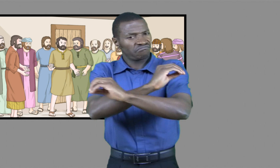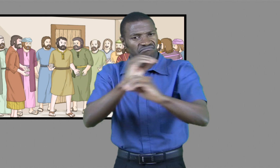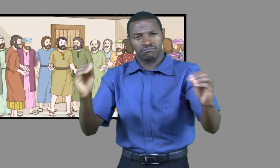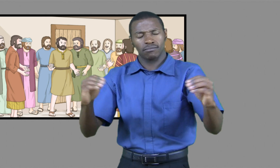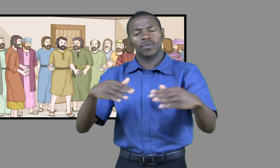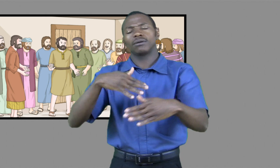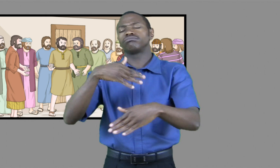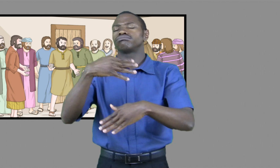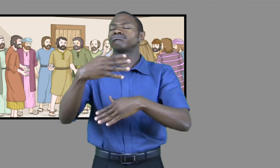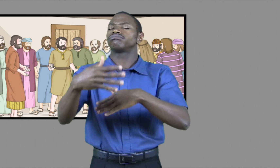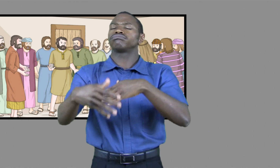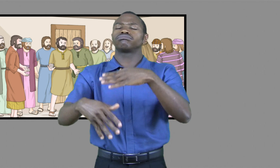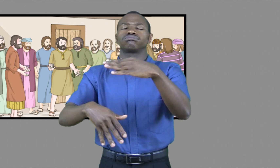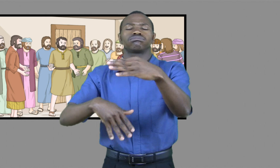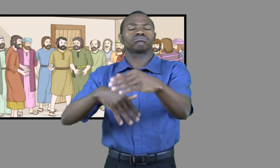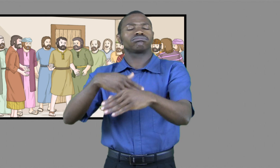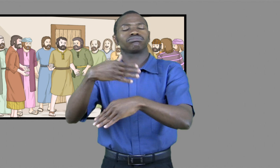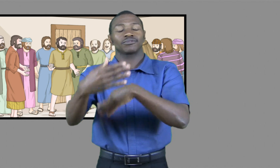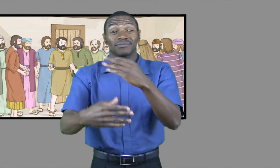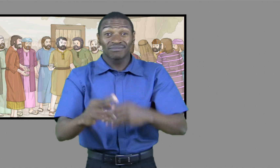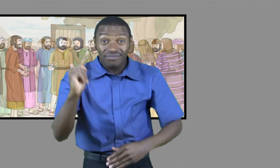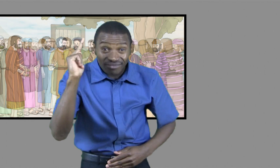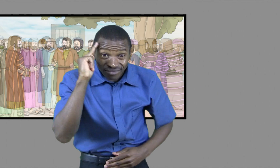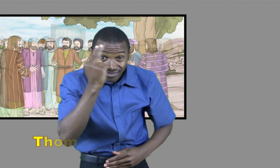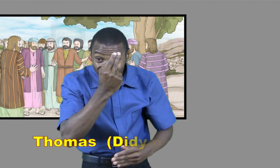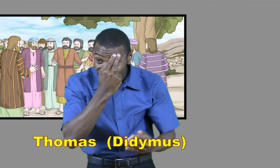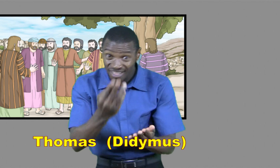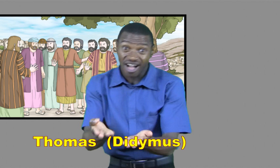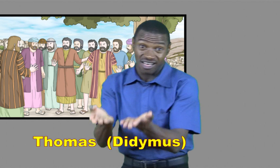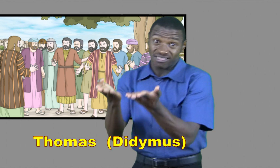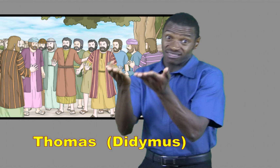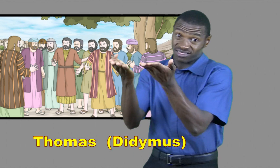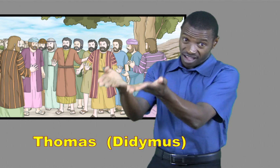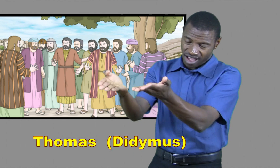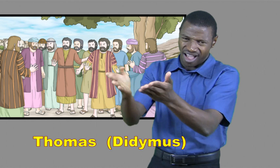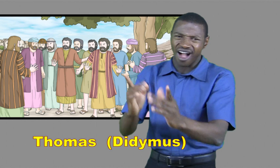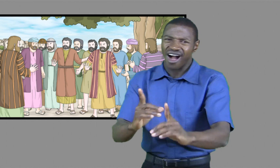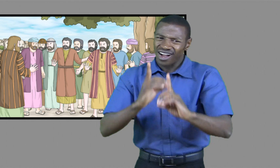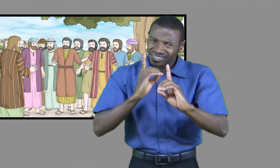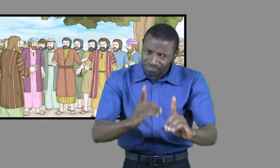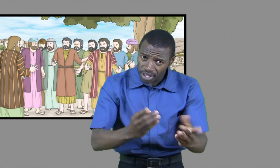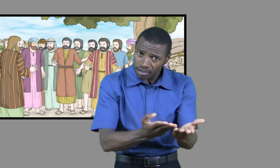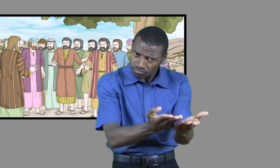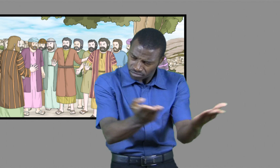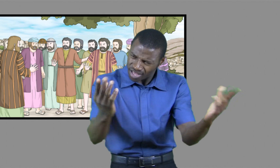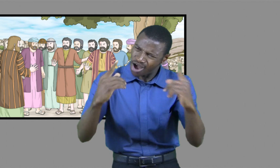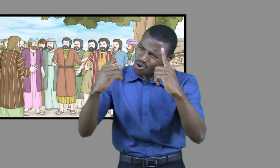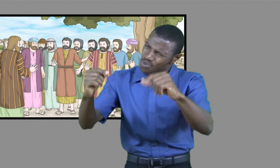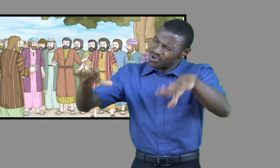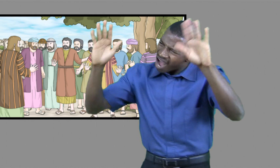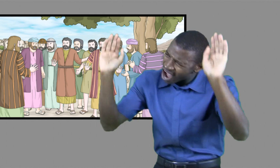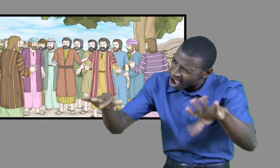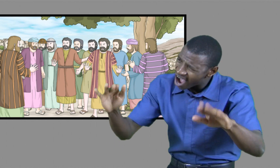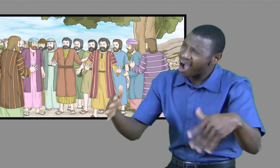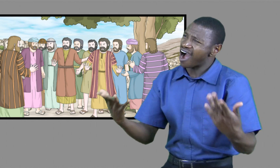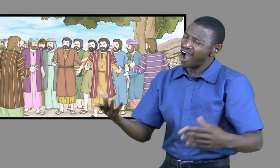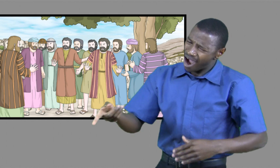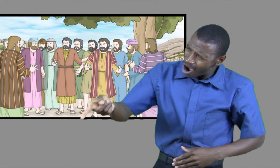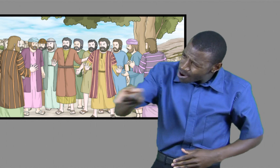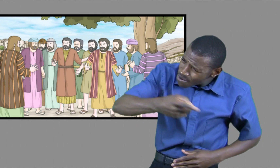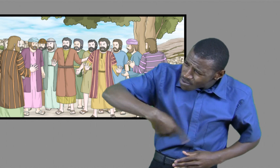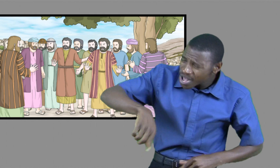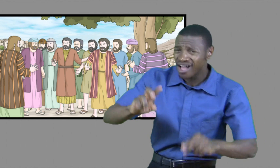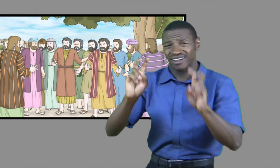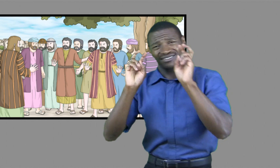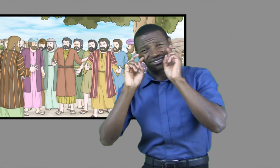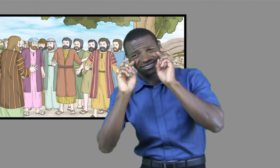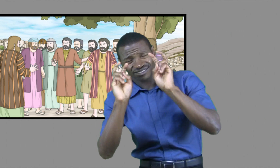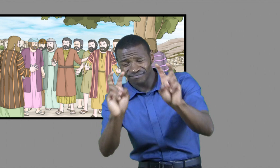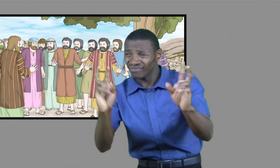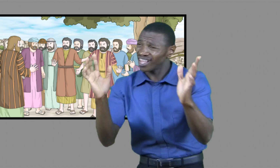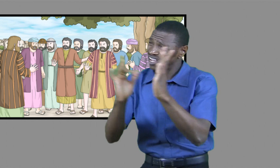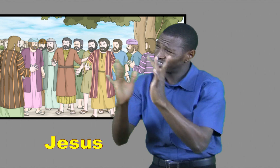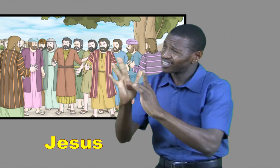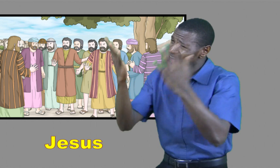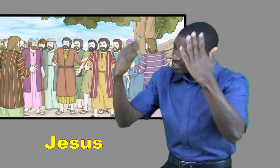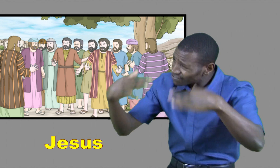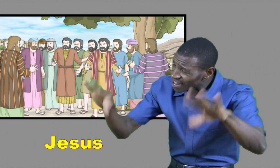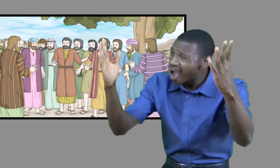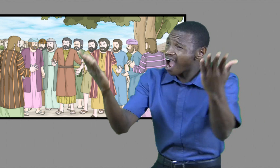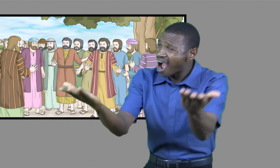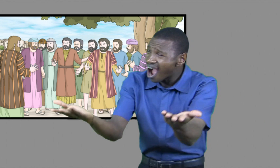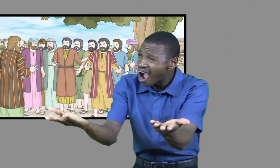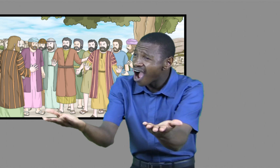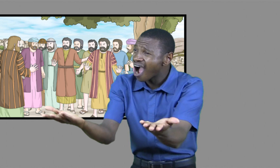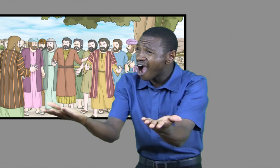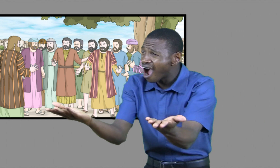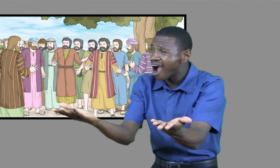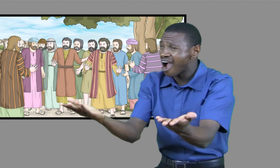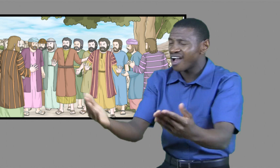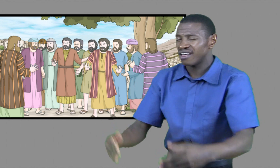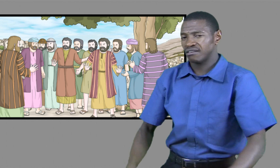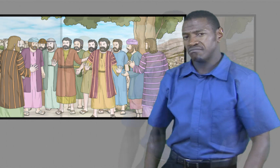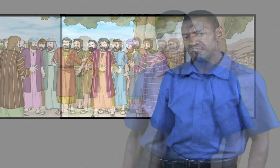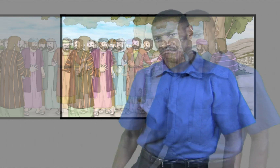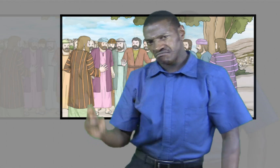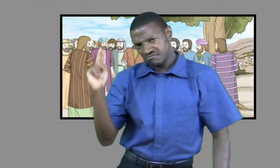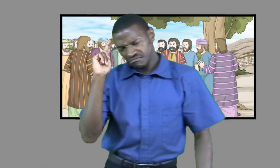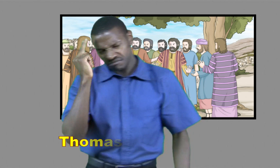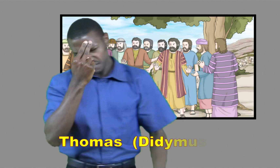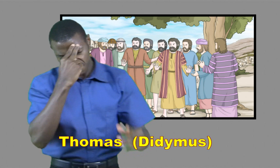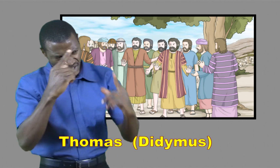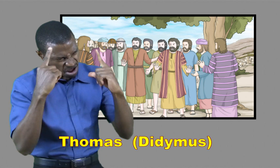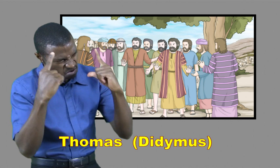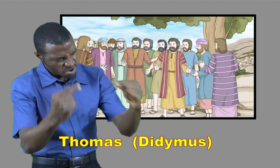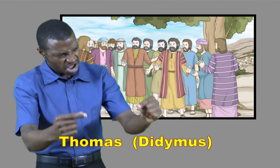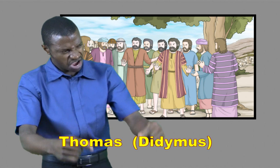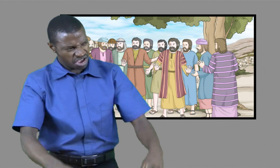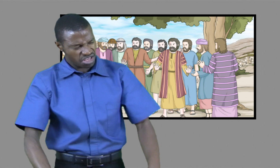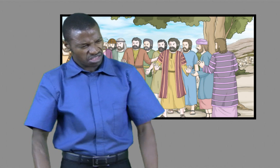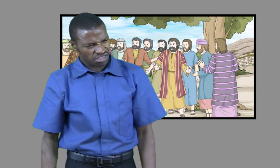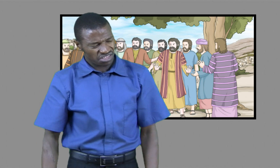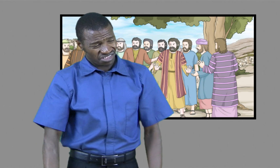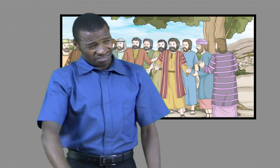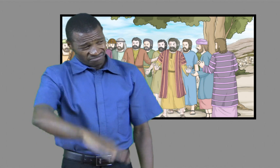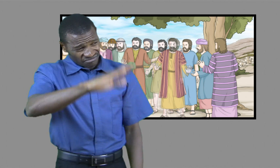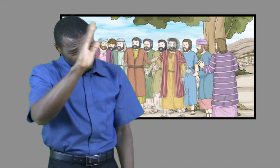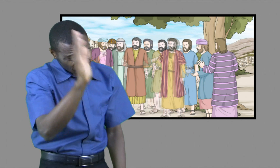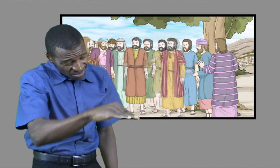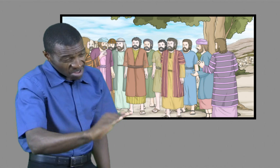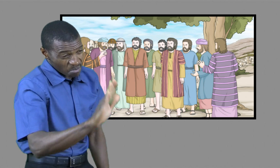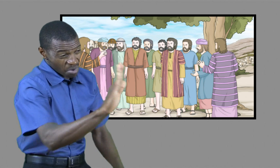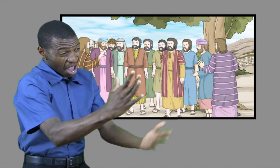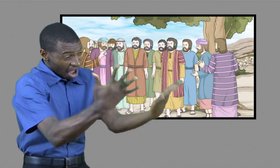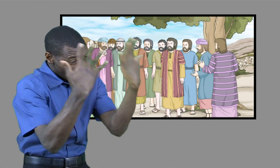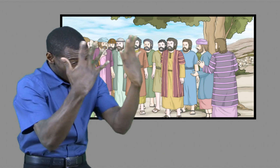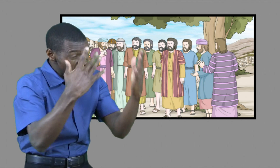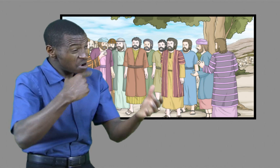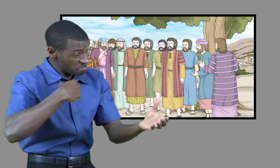So the other disciples told him, “We have seen the Lord!”